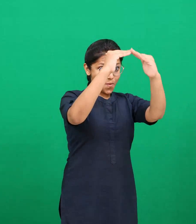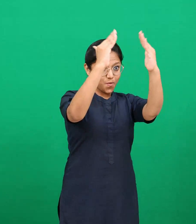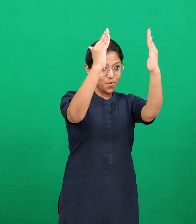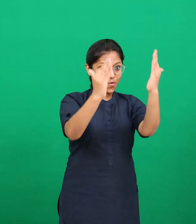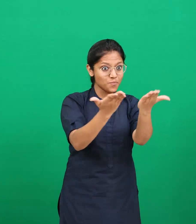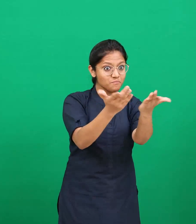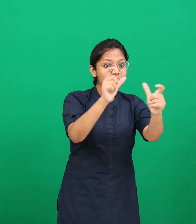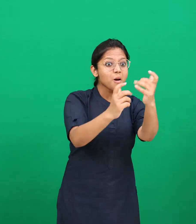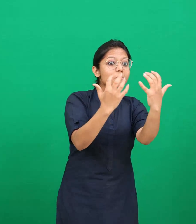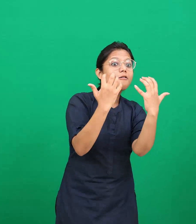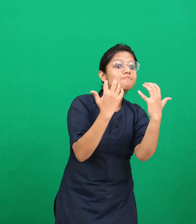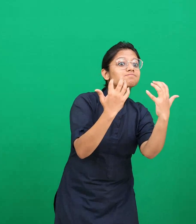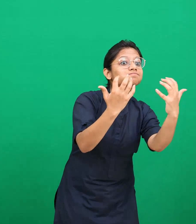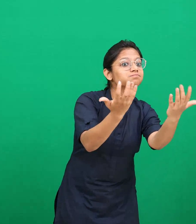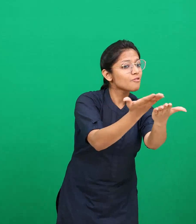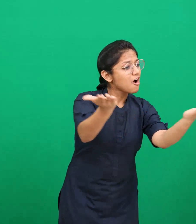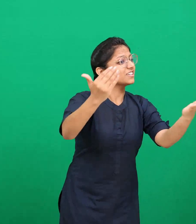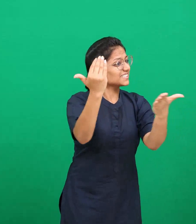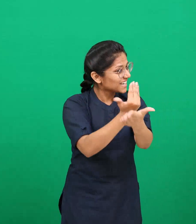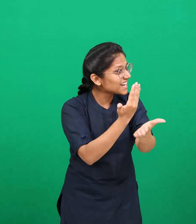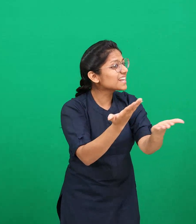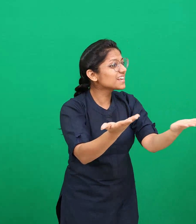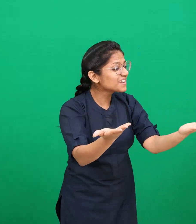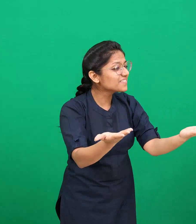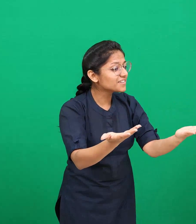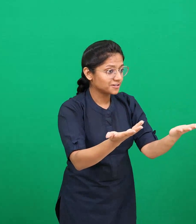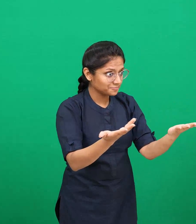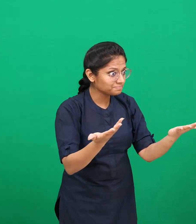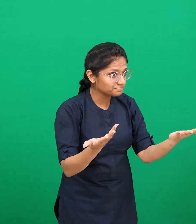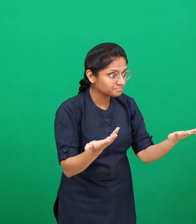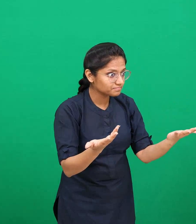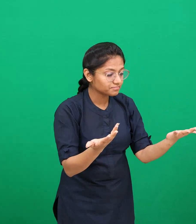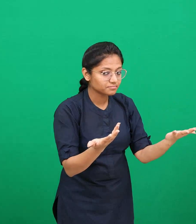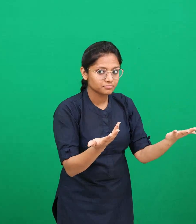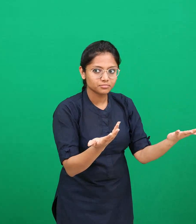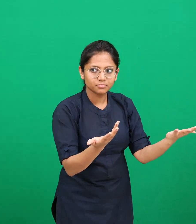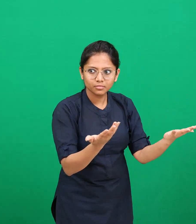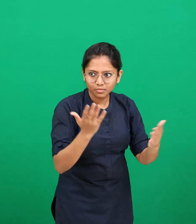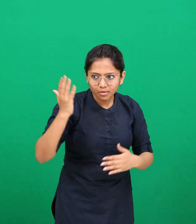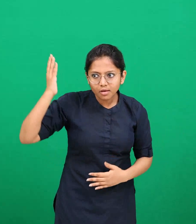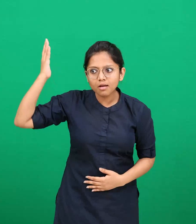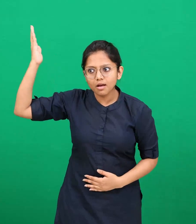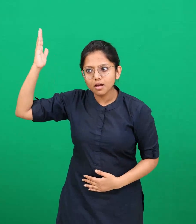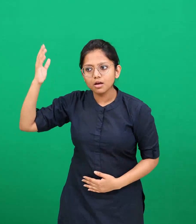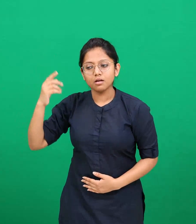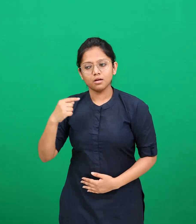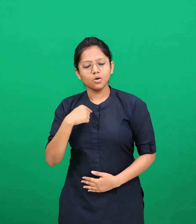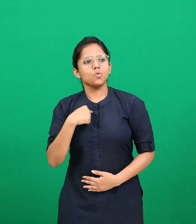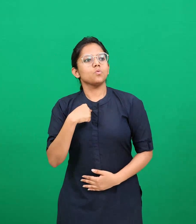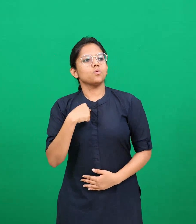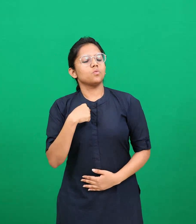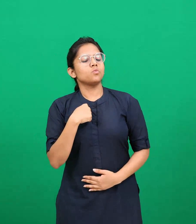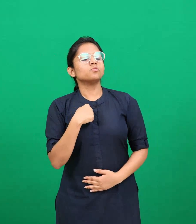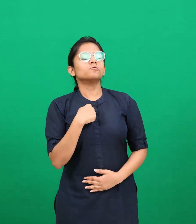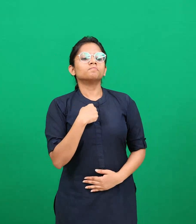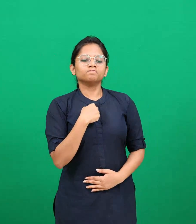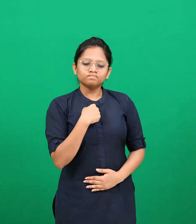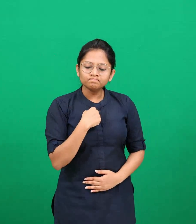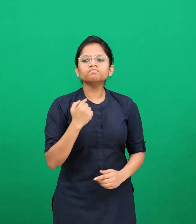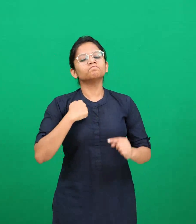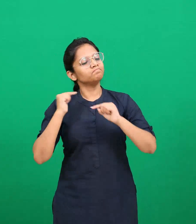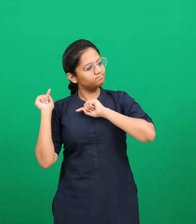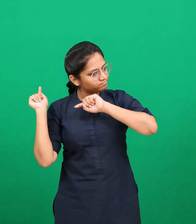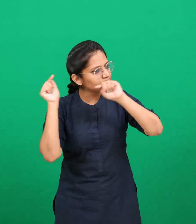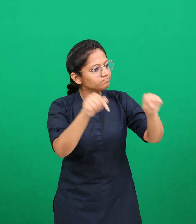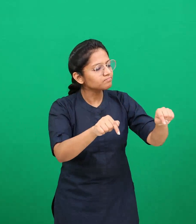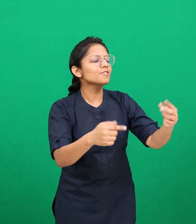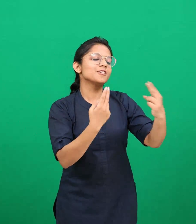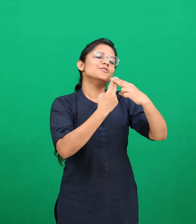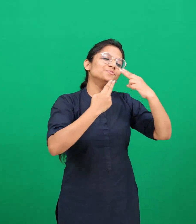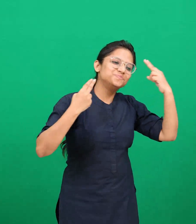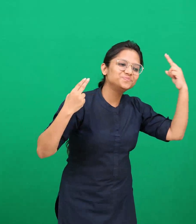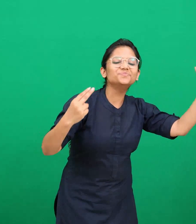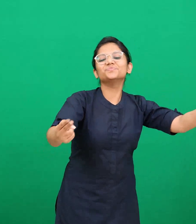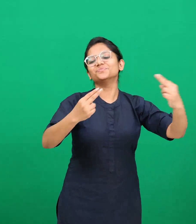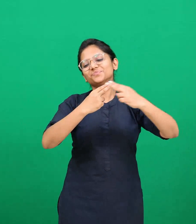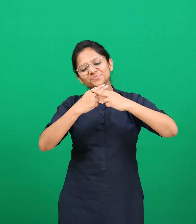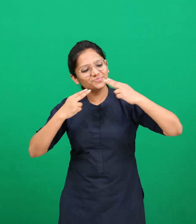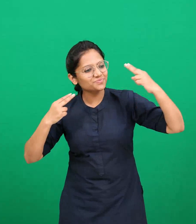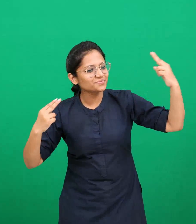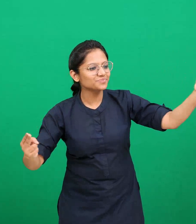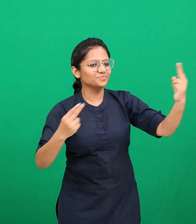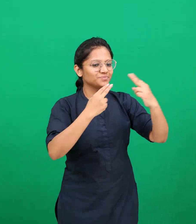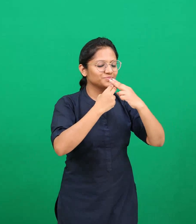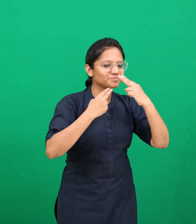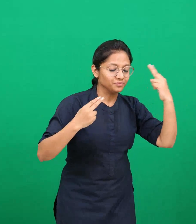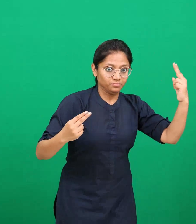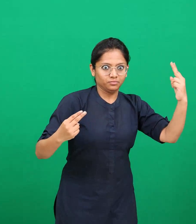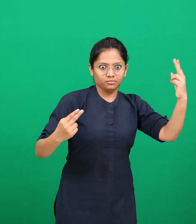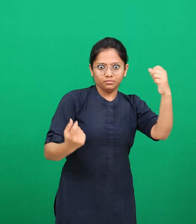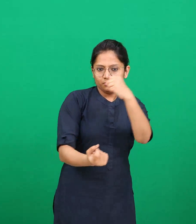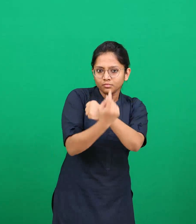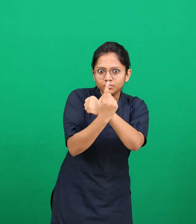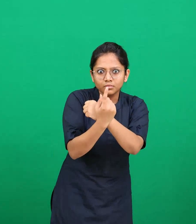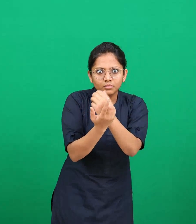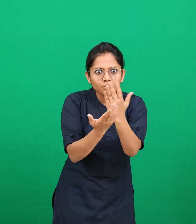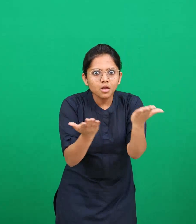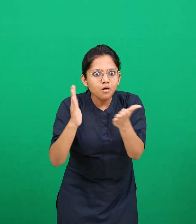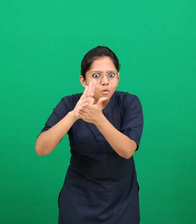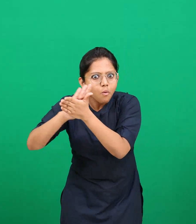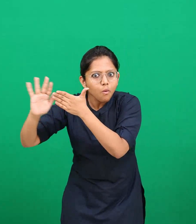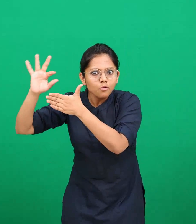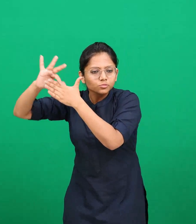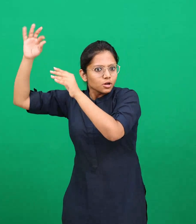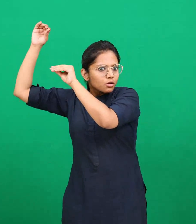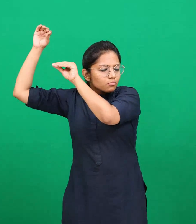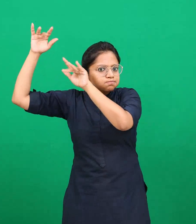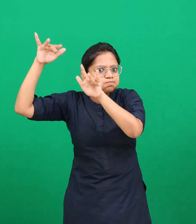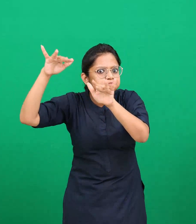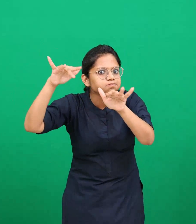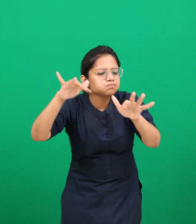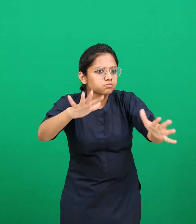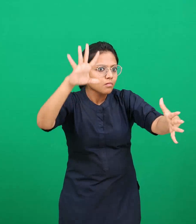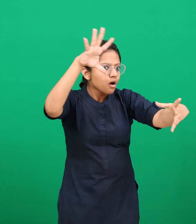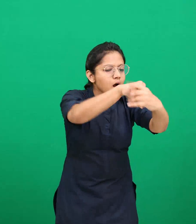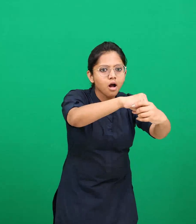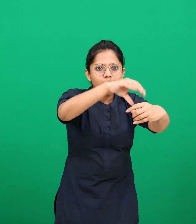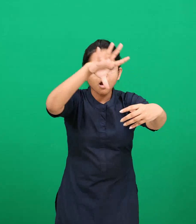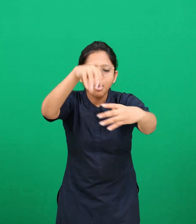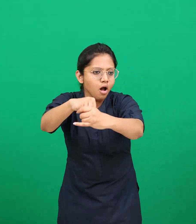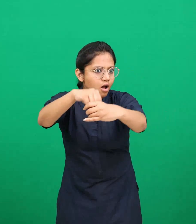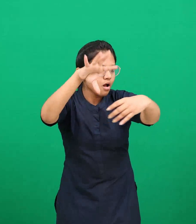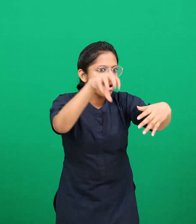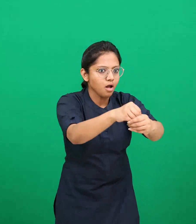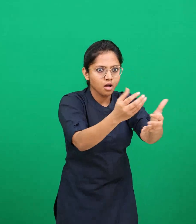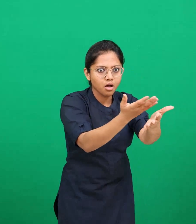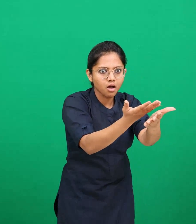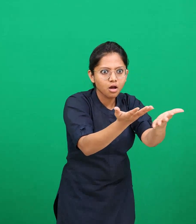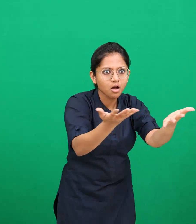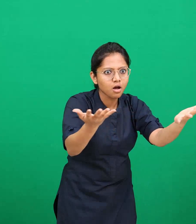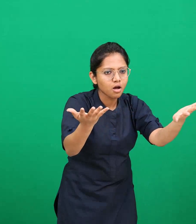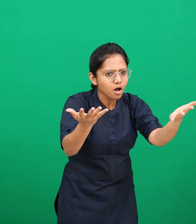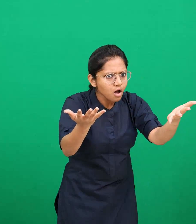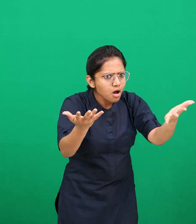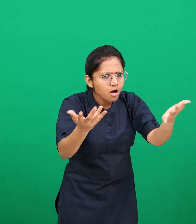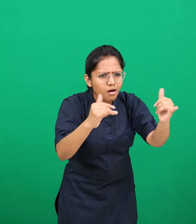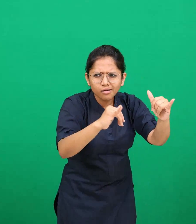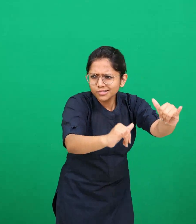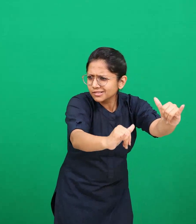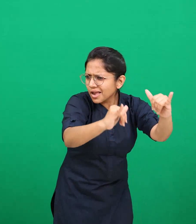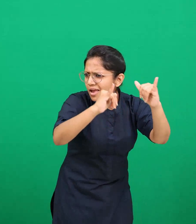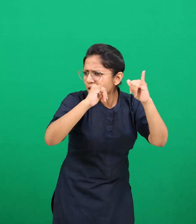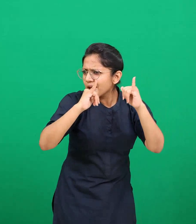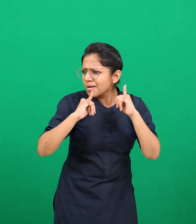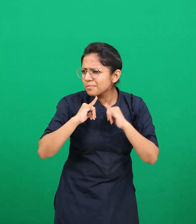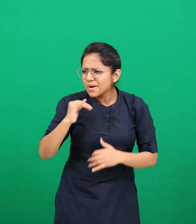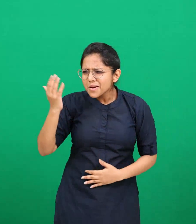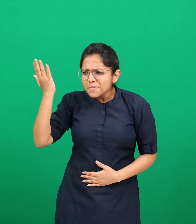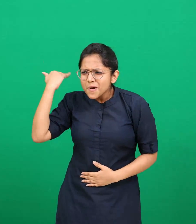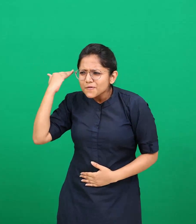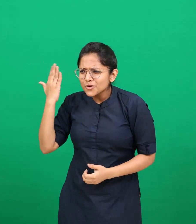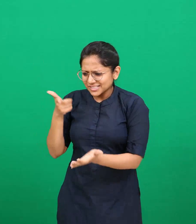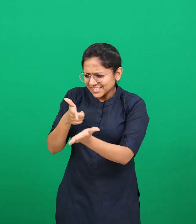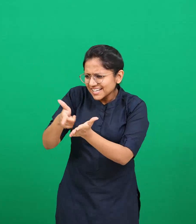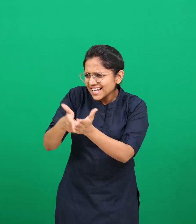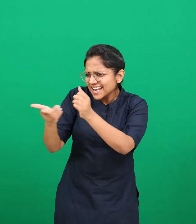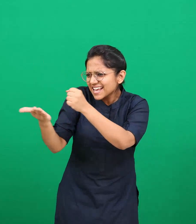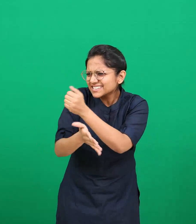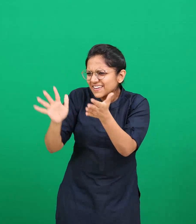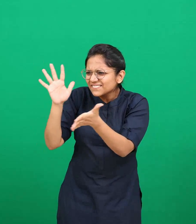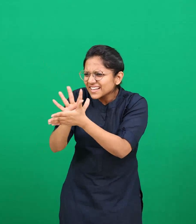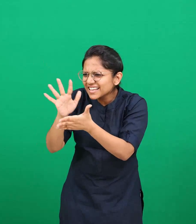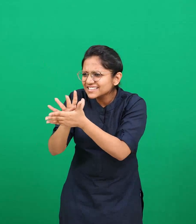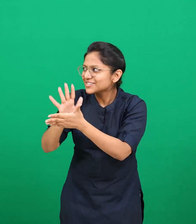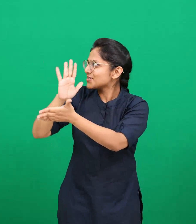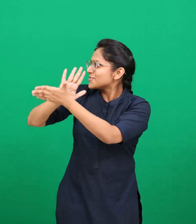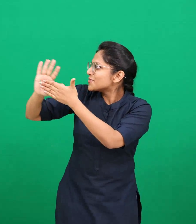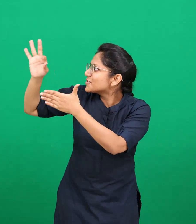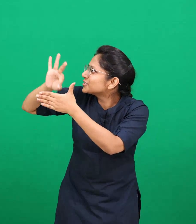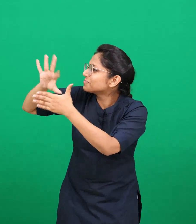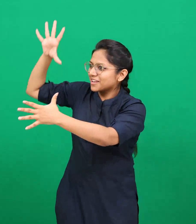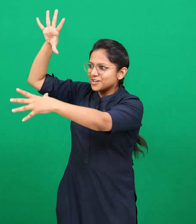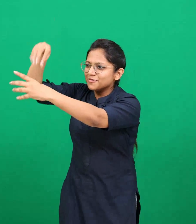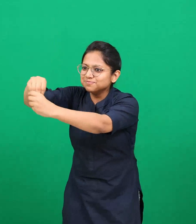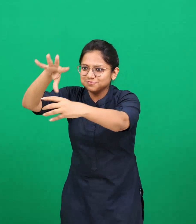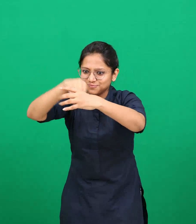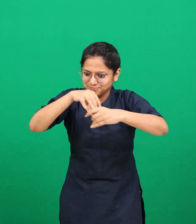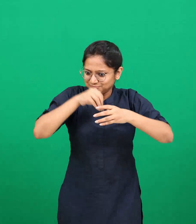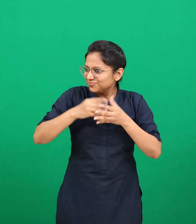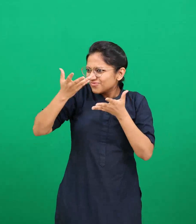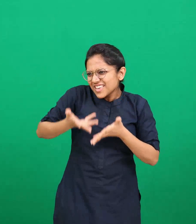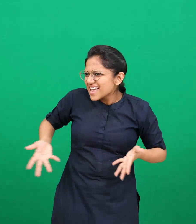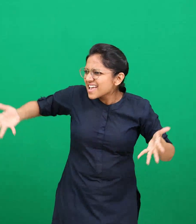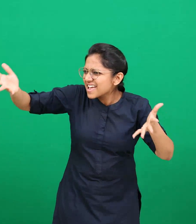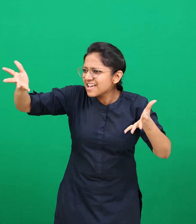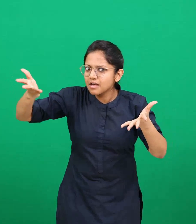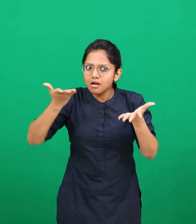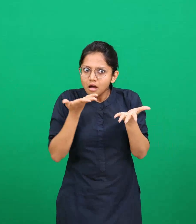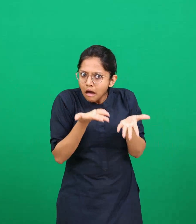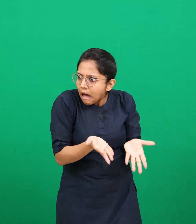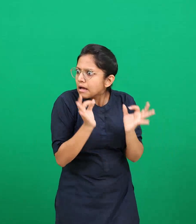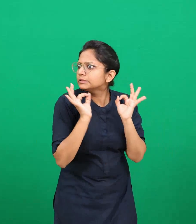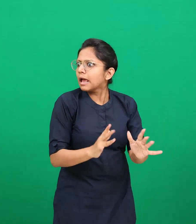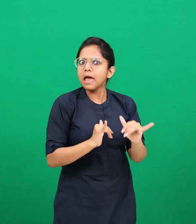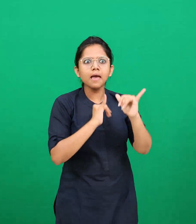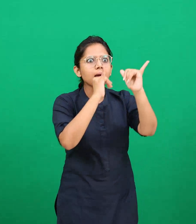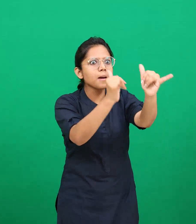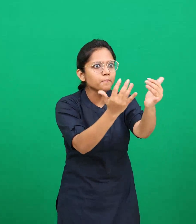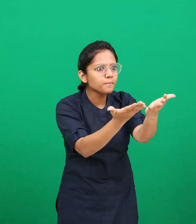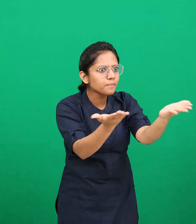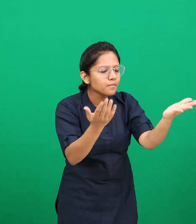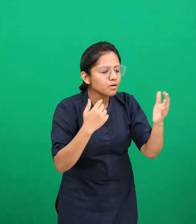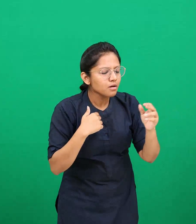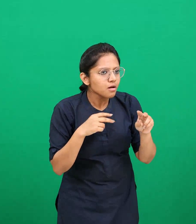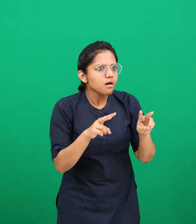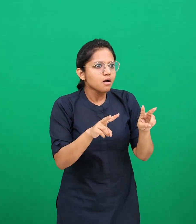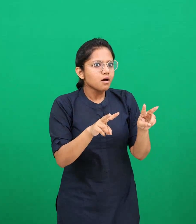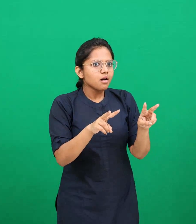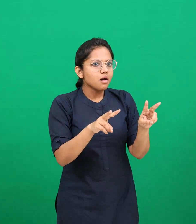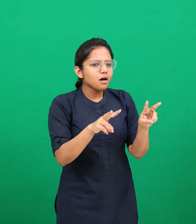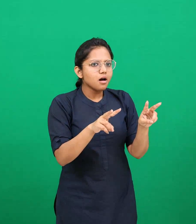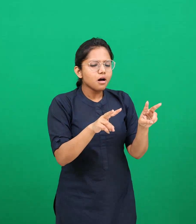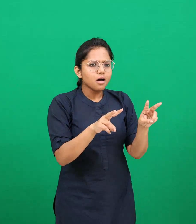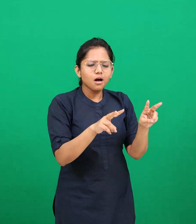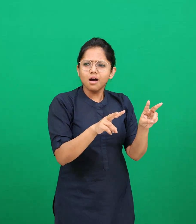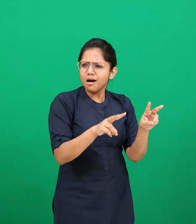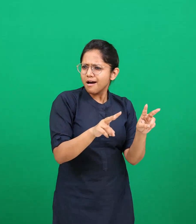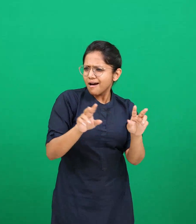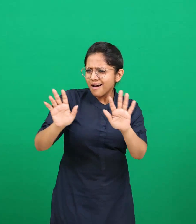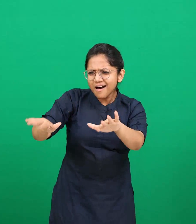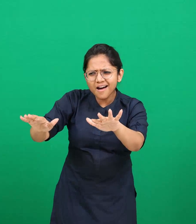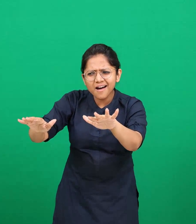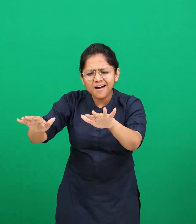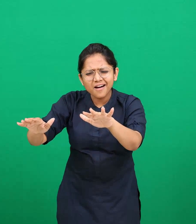As I began to speak, the Holy Spirit fell upon them, just as He had fallen upon us at the beginning.